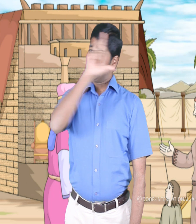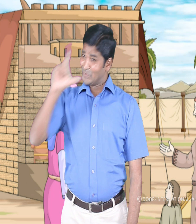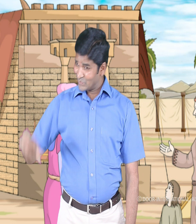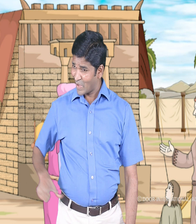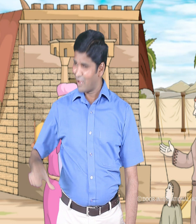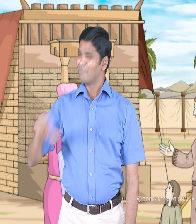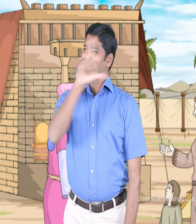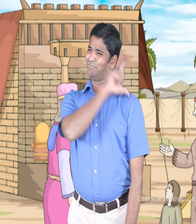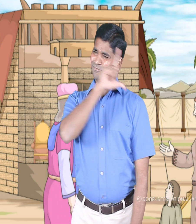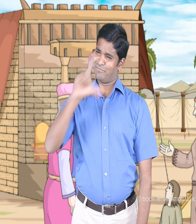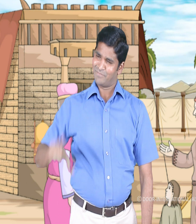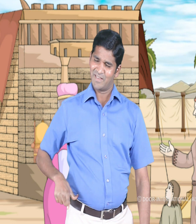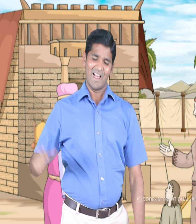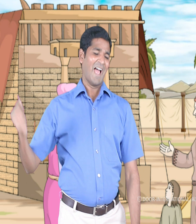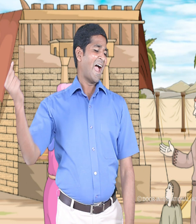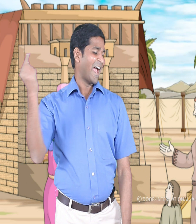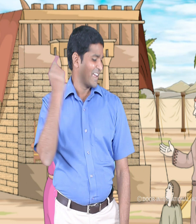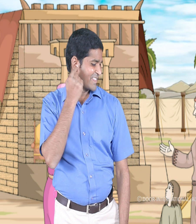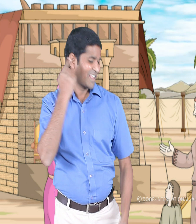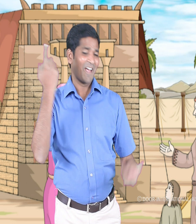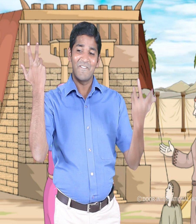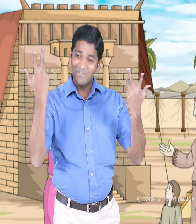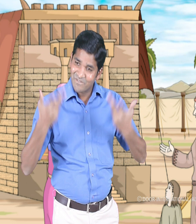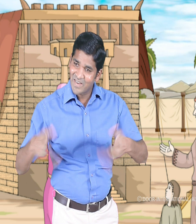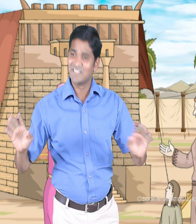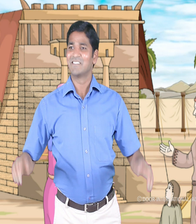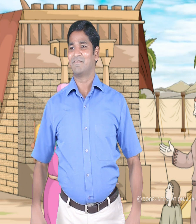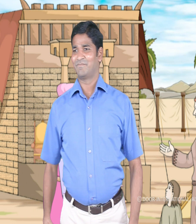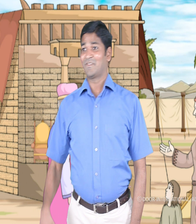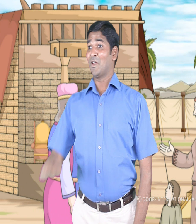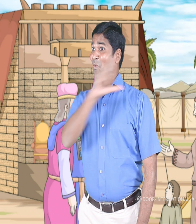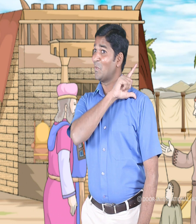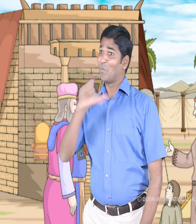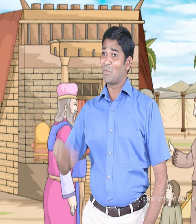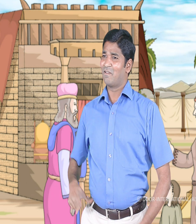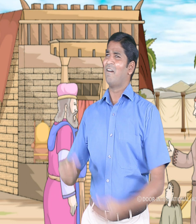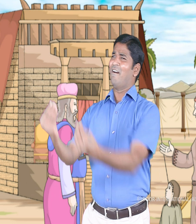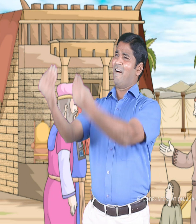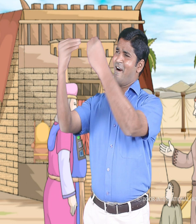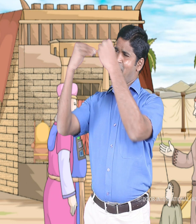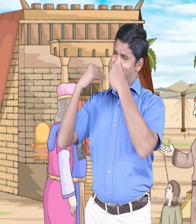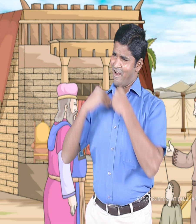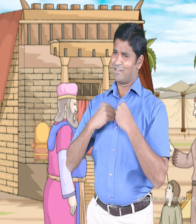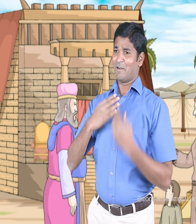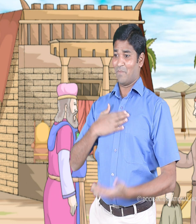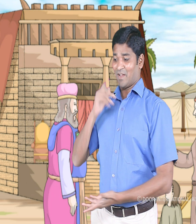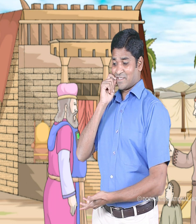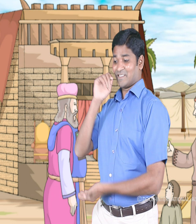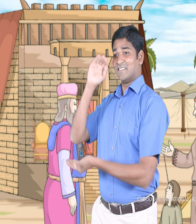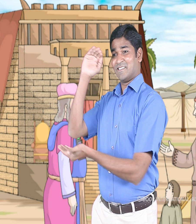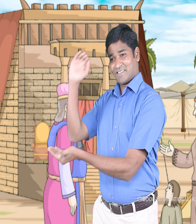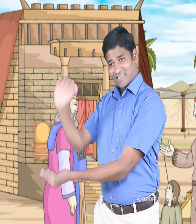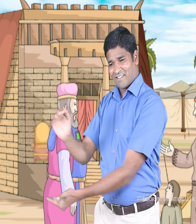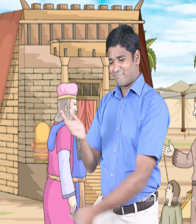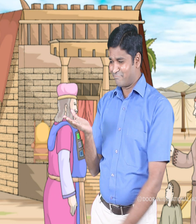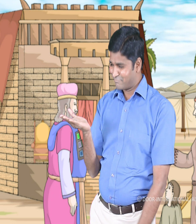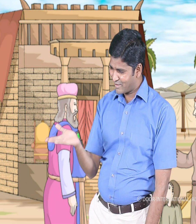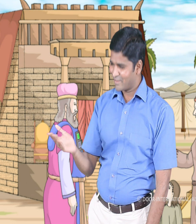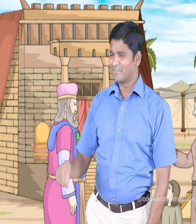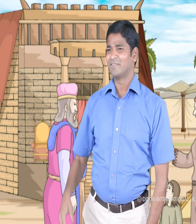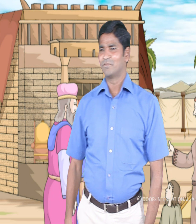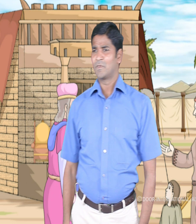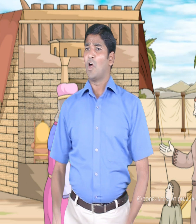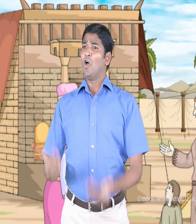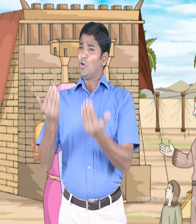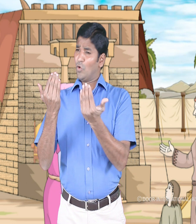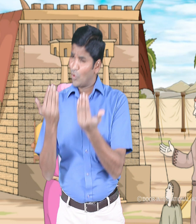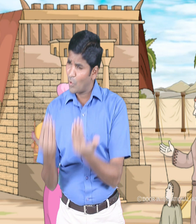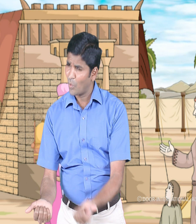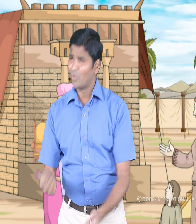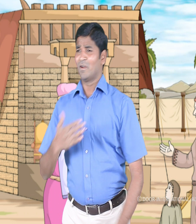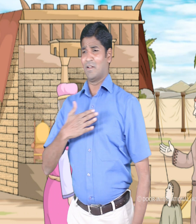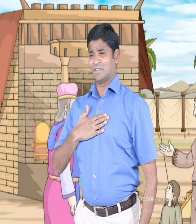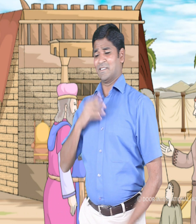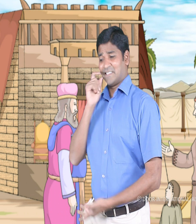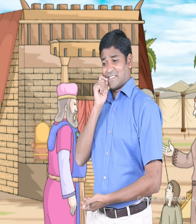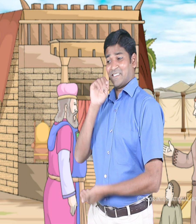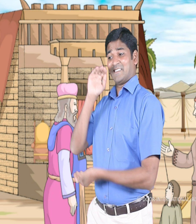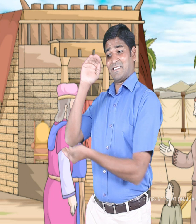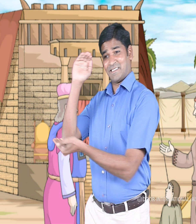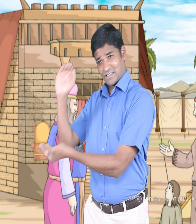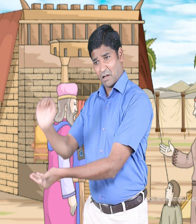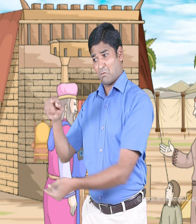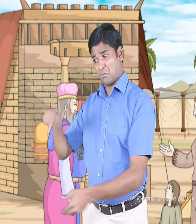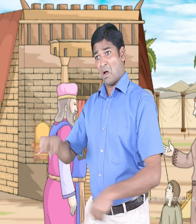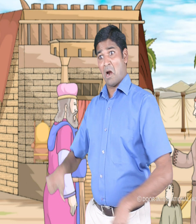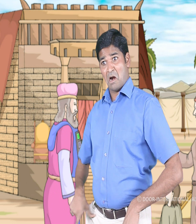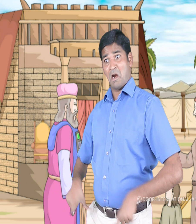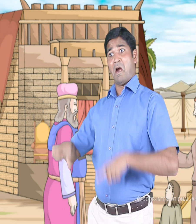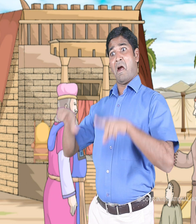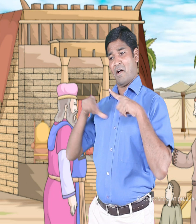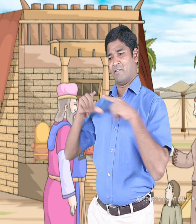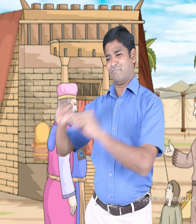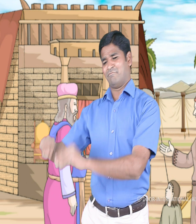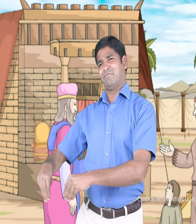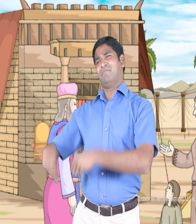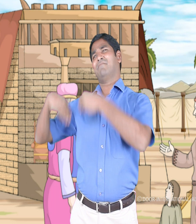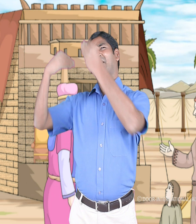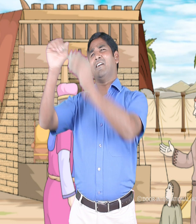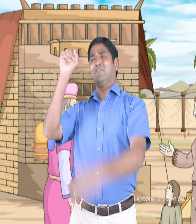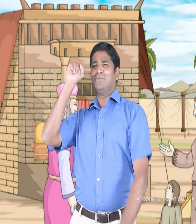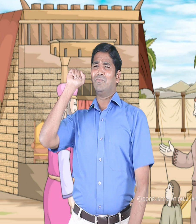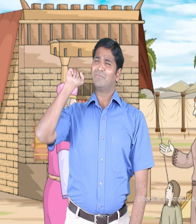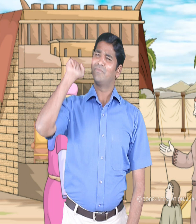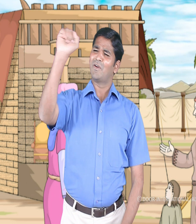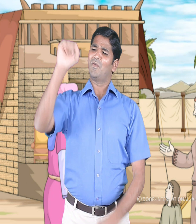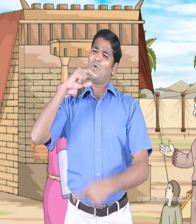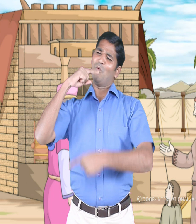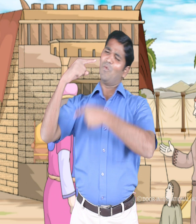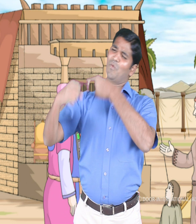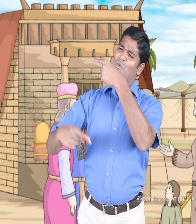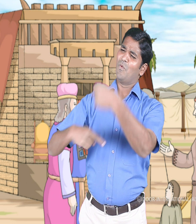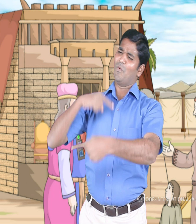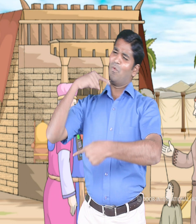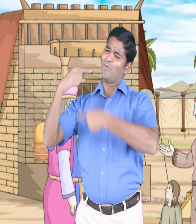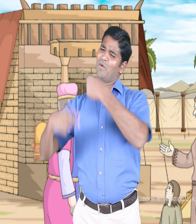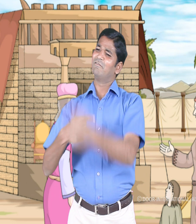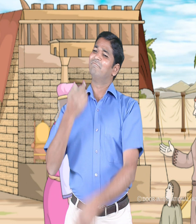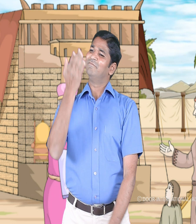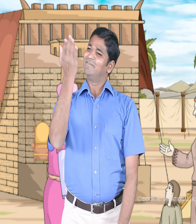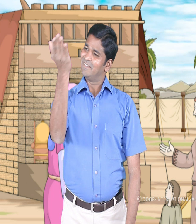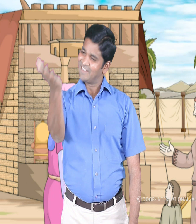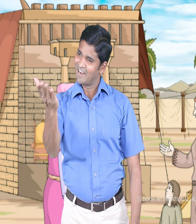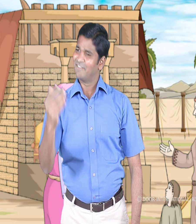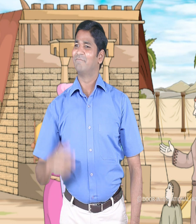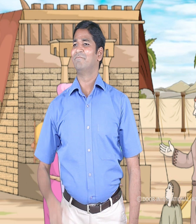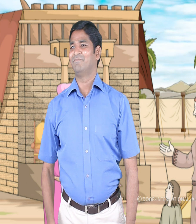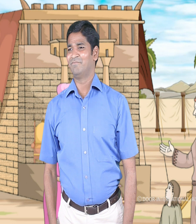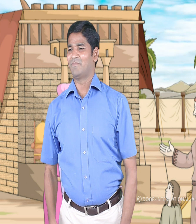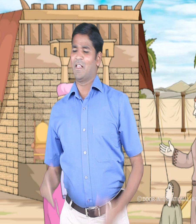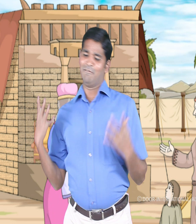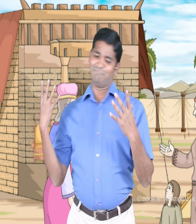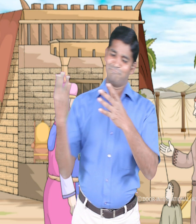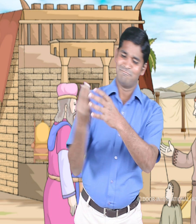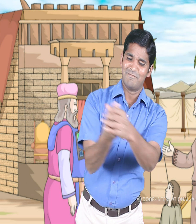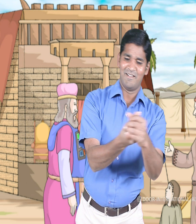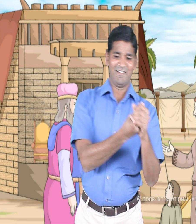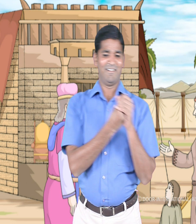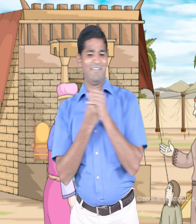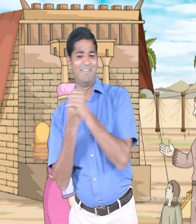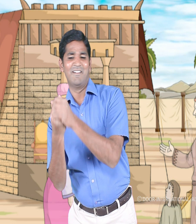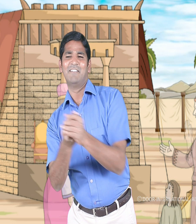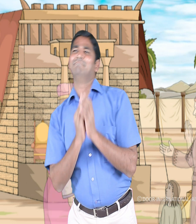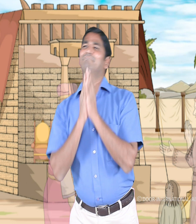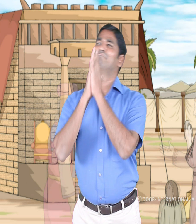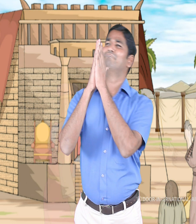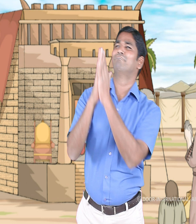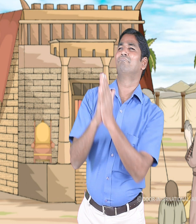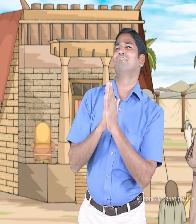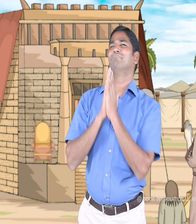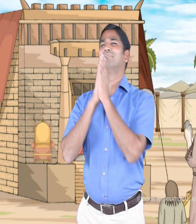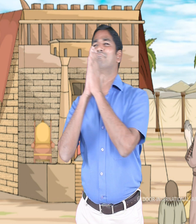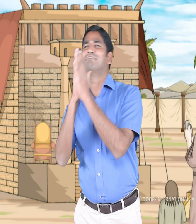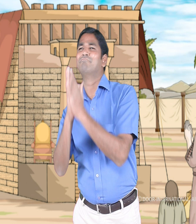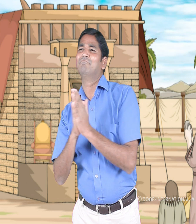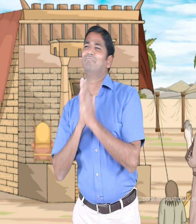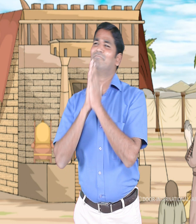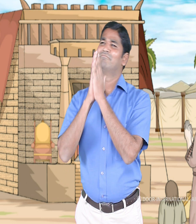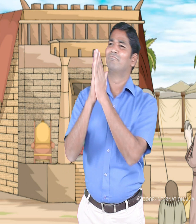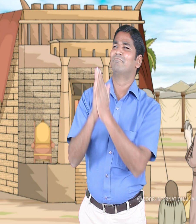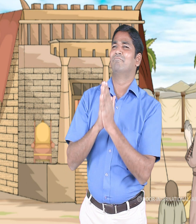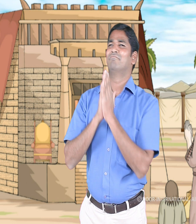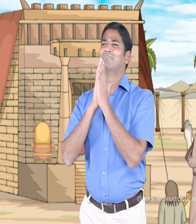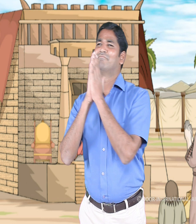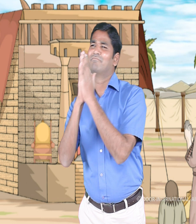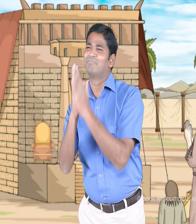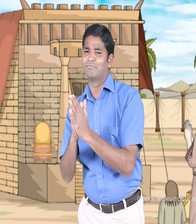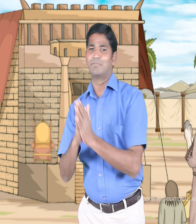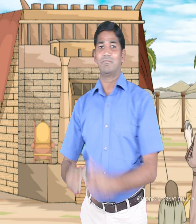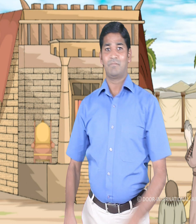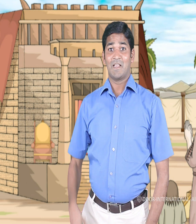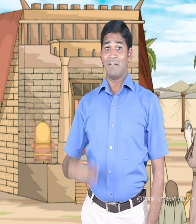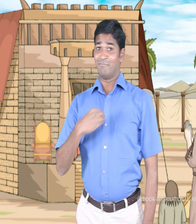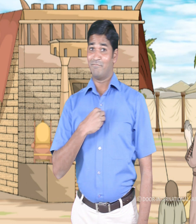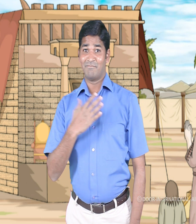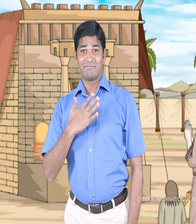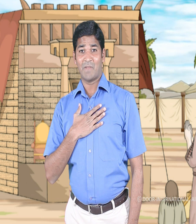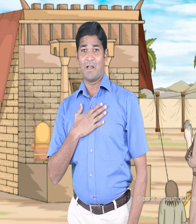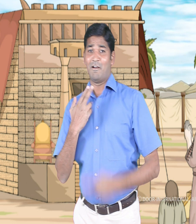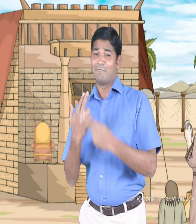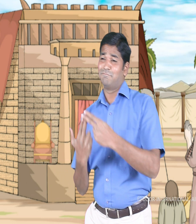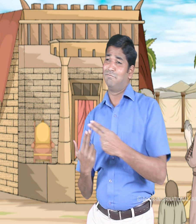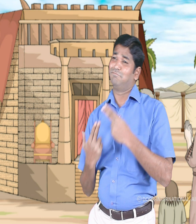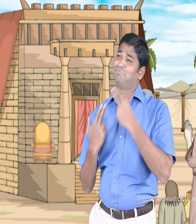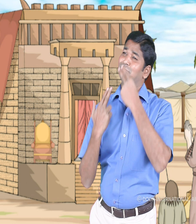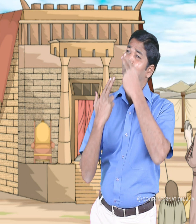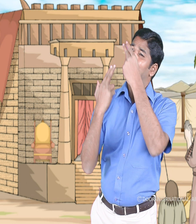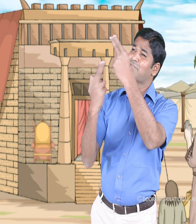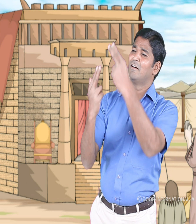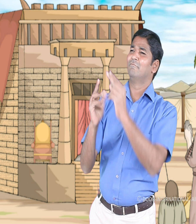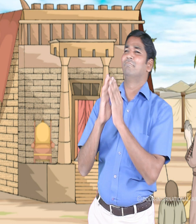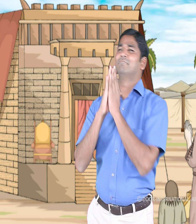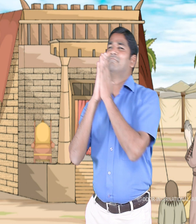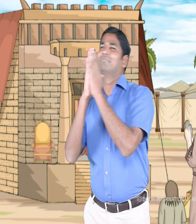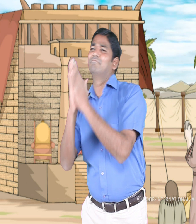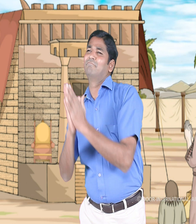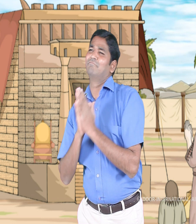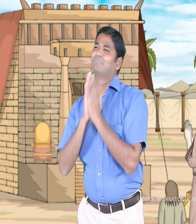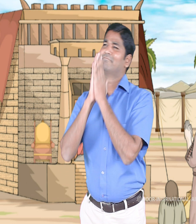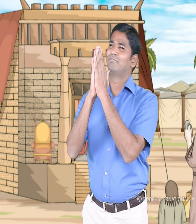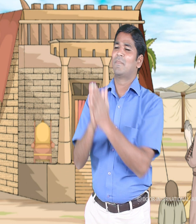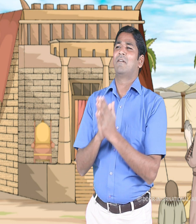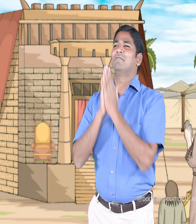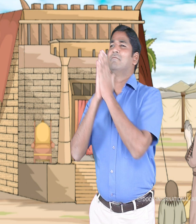For as long as he lives, he is dedicated to the LORD.” So they worshiped the LORD there. At that time Hannah prayed: “My heart rejoices in the LORD in whom my horn is exalted.